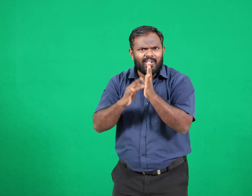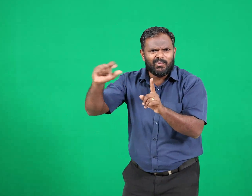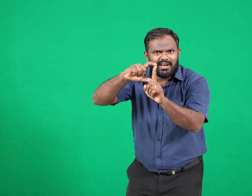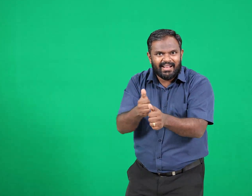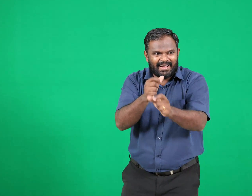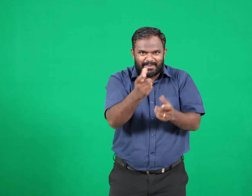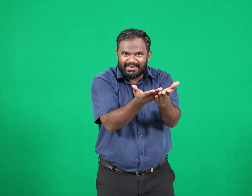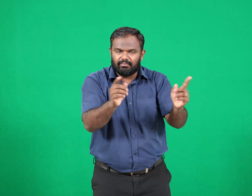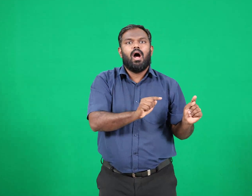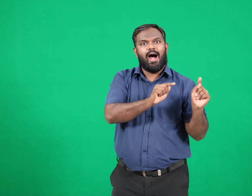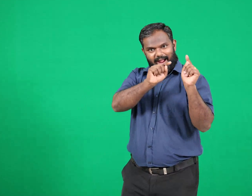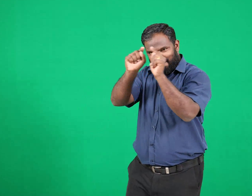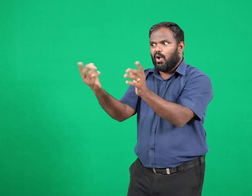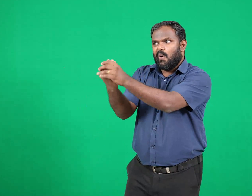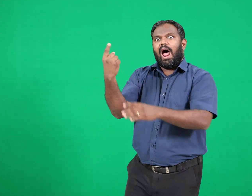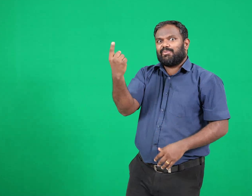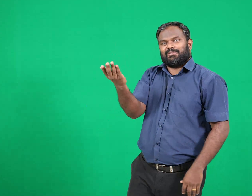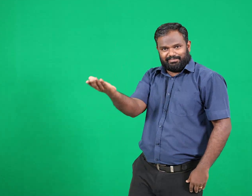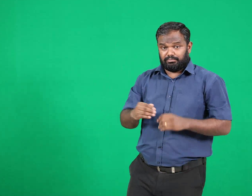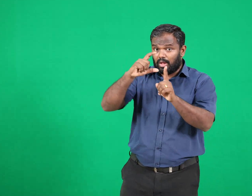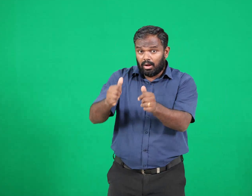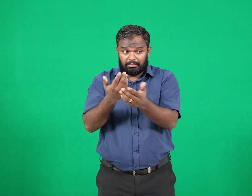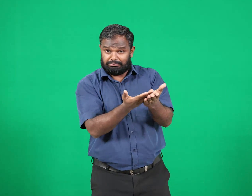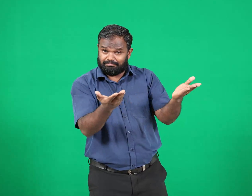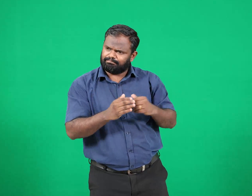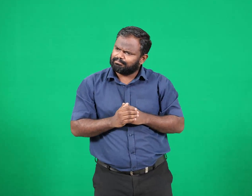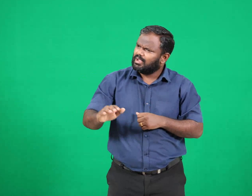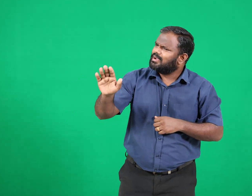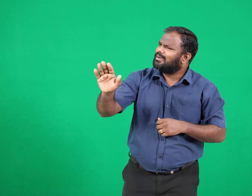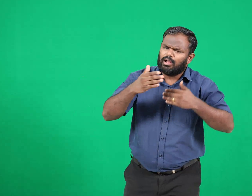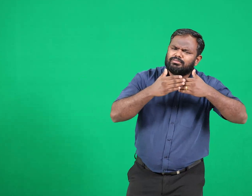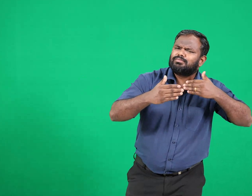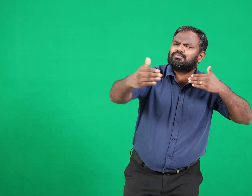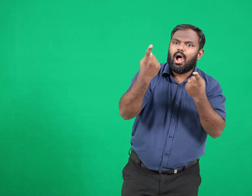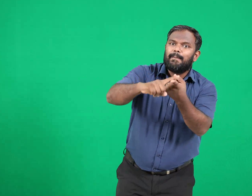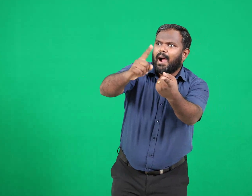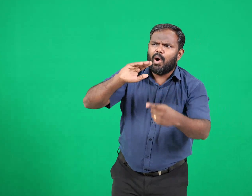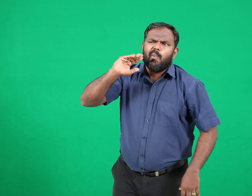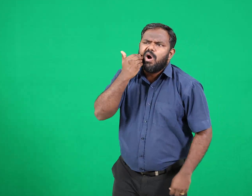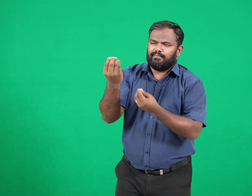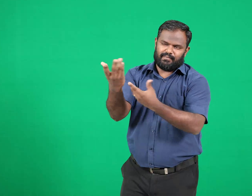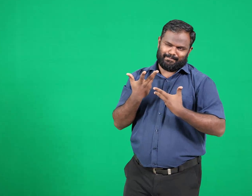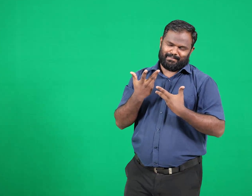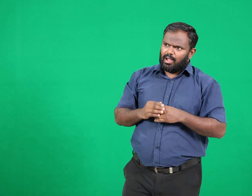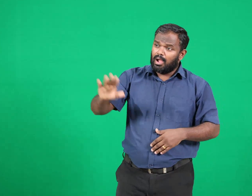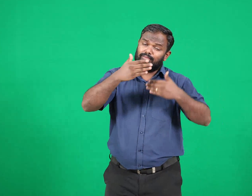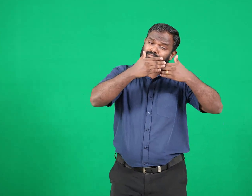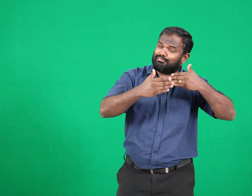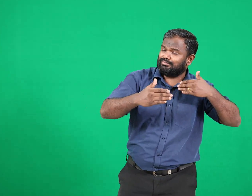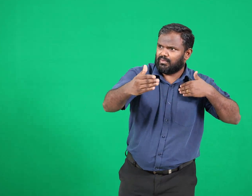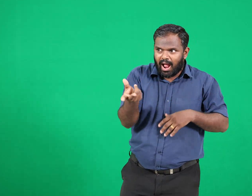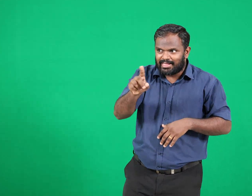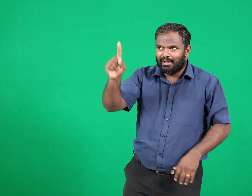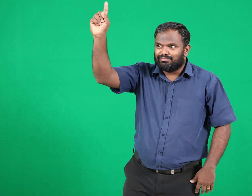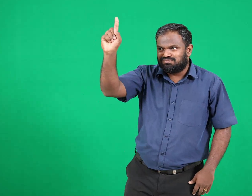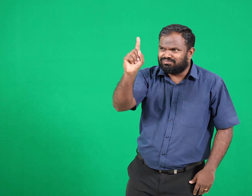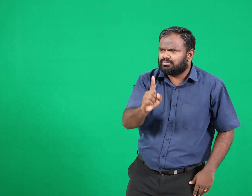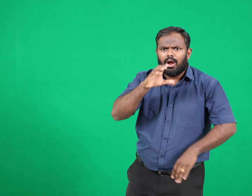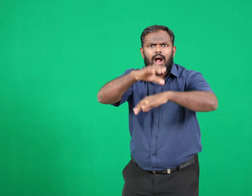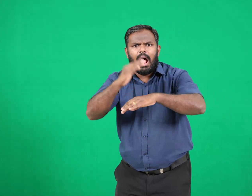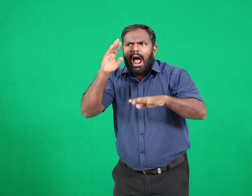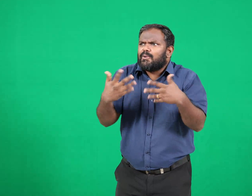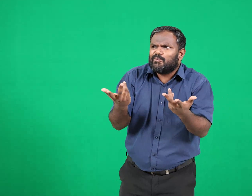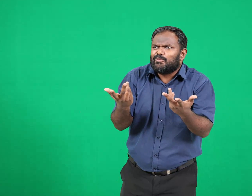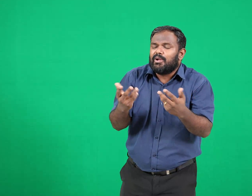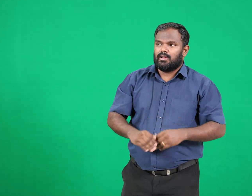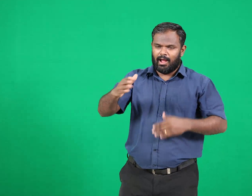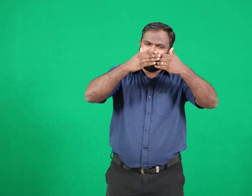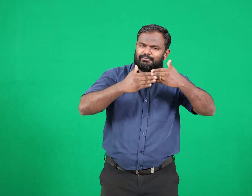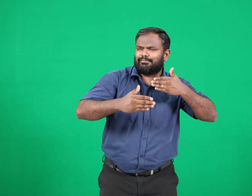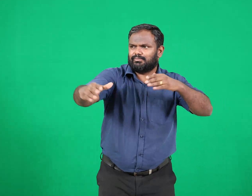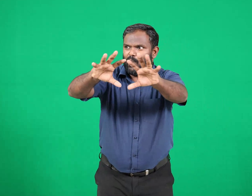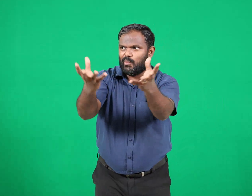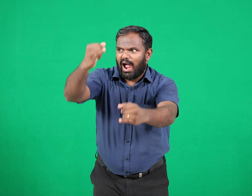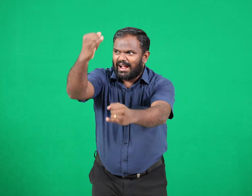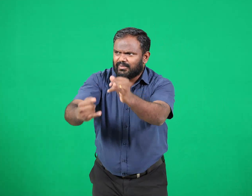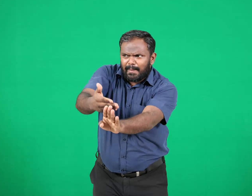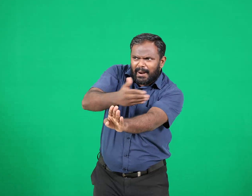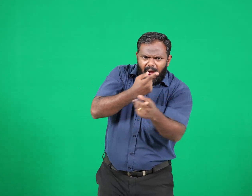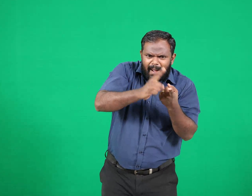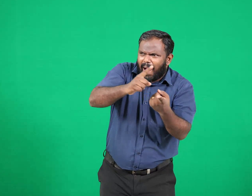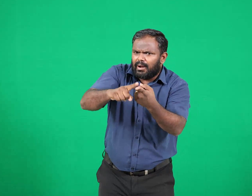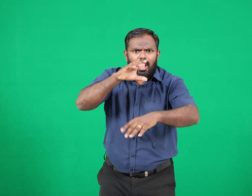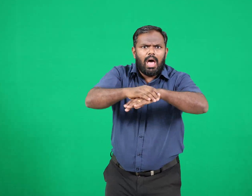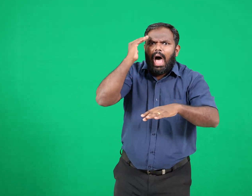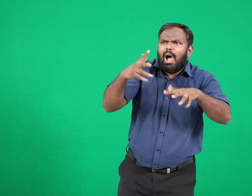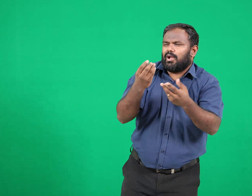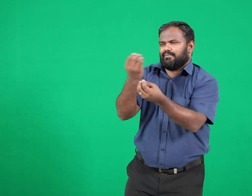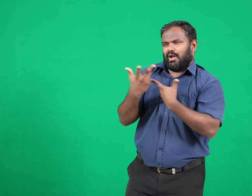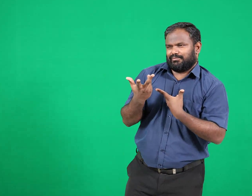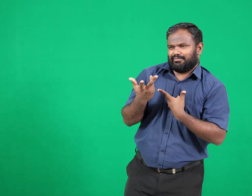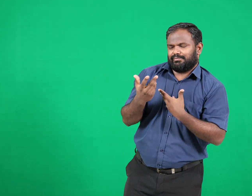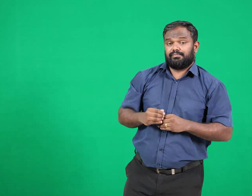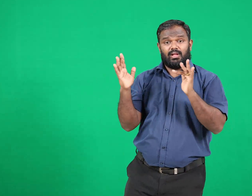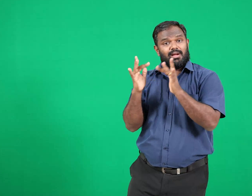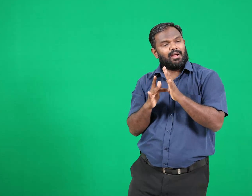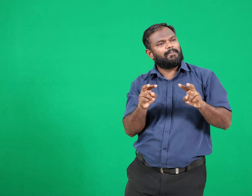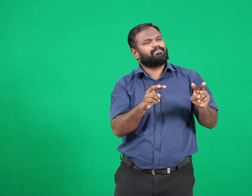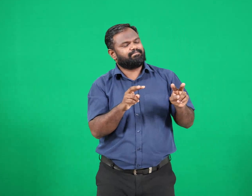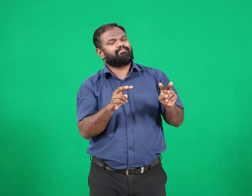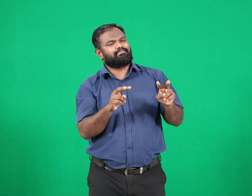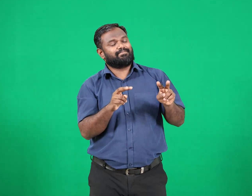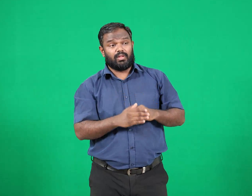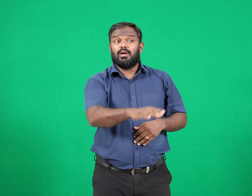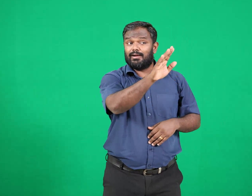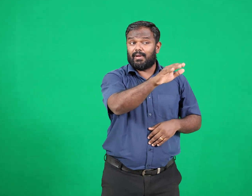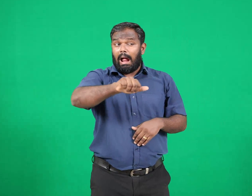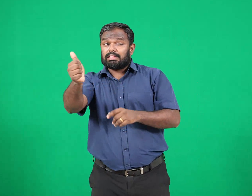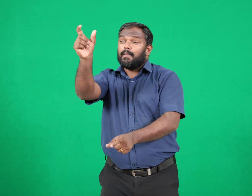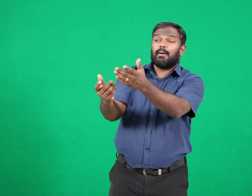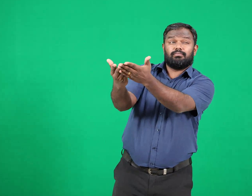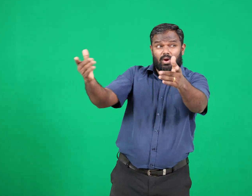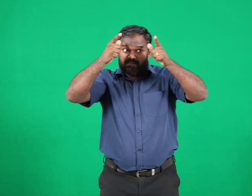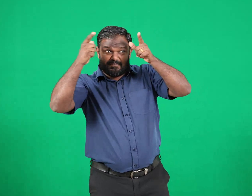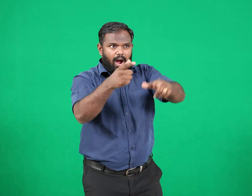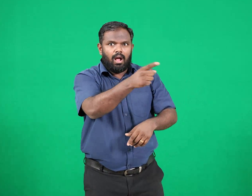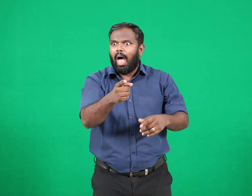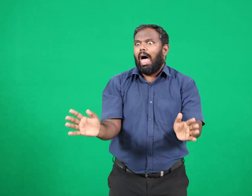" Tell us," they said, "when will these things happen, and what will be the sign of Your coming and of the end of the age?"